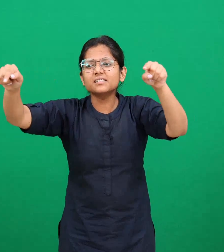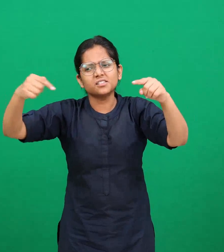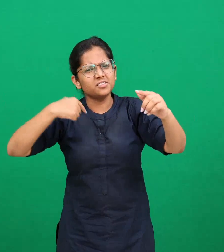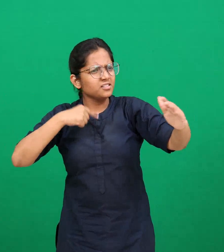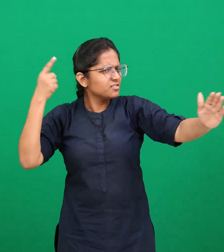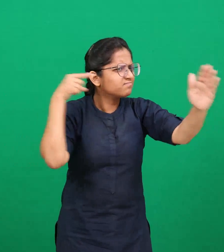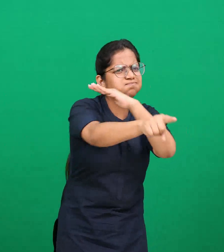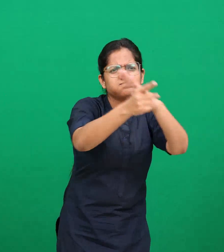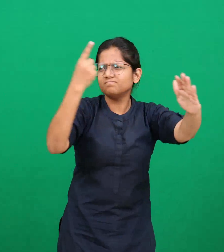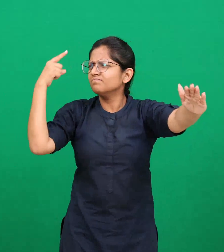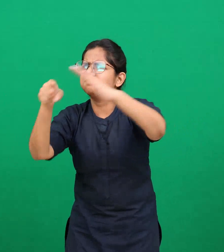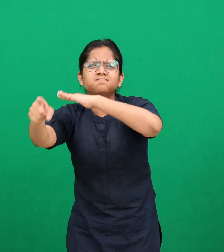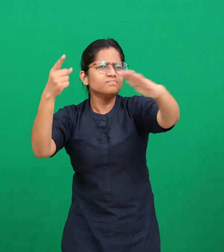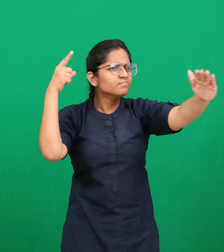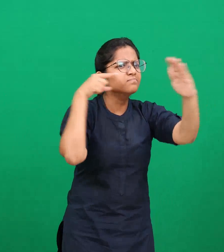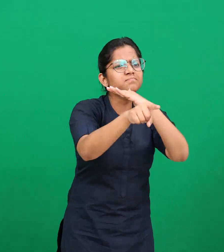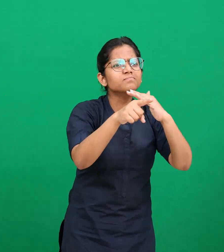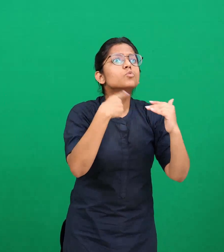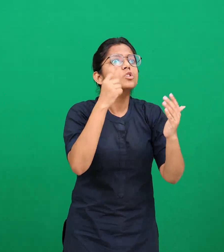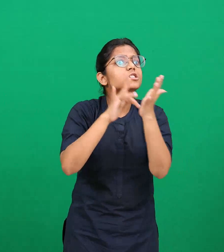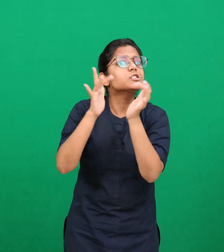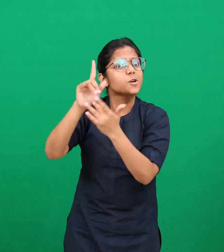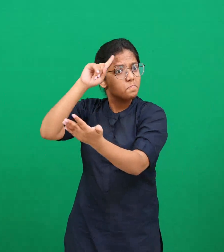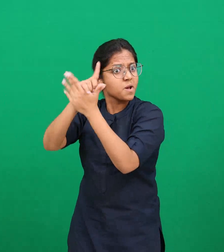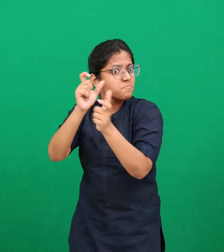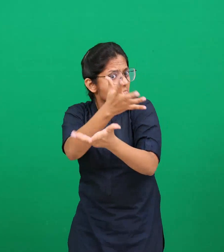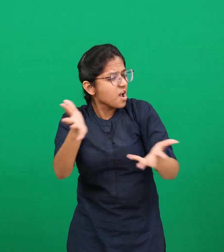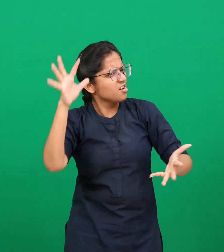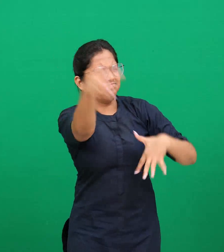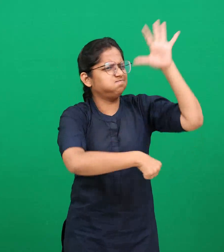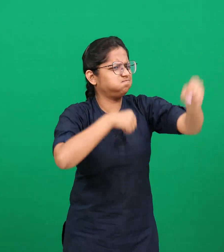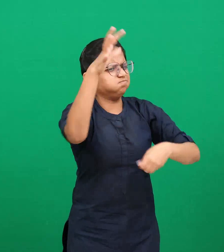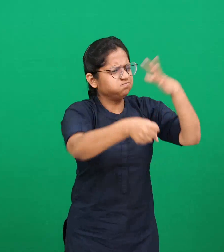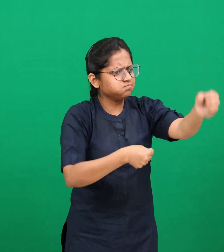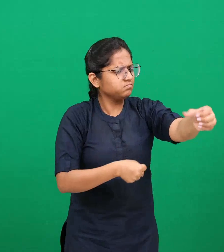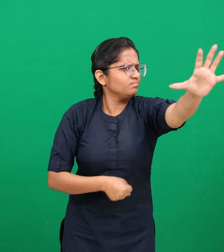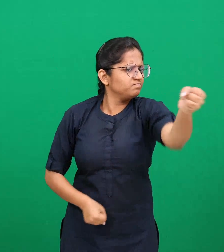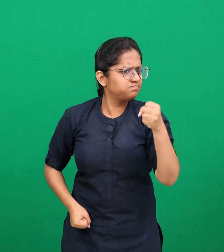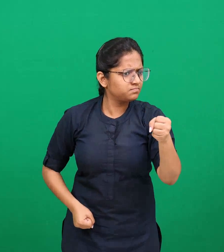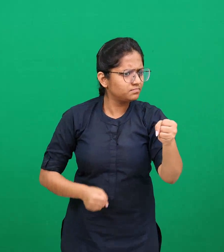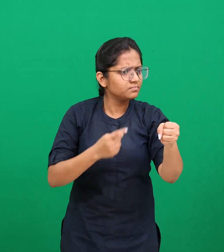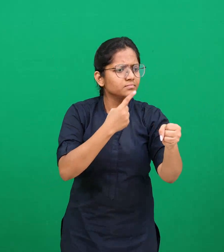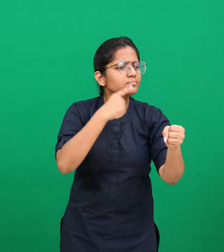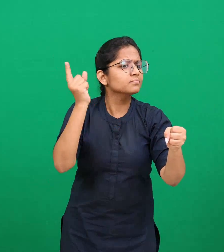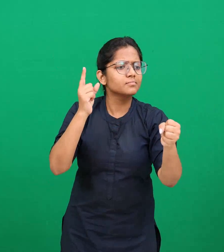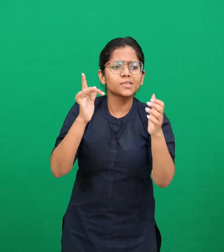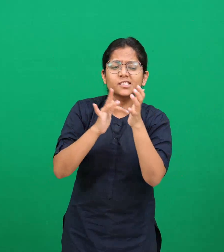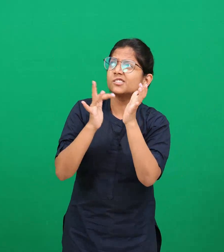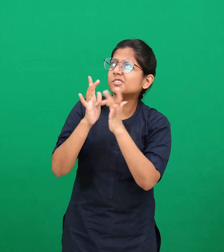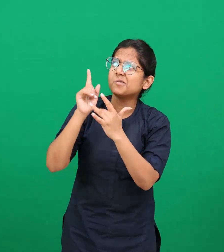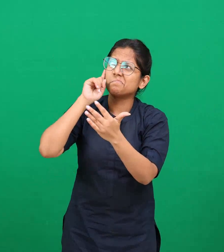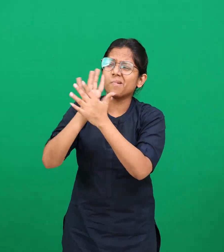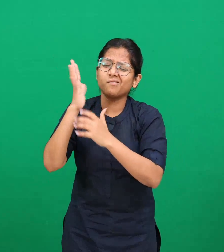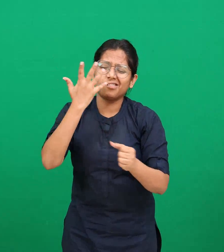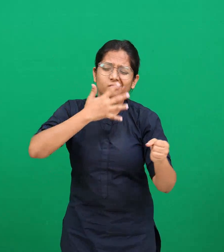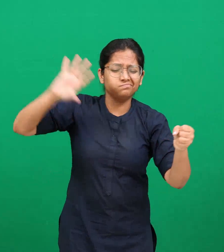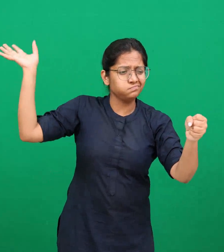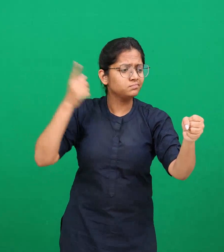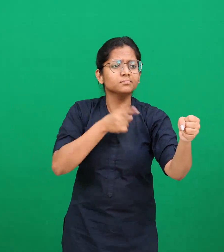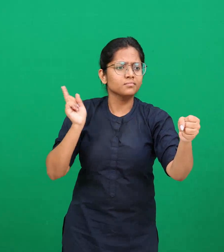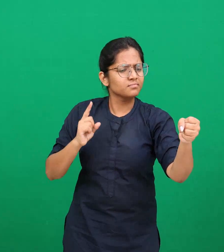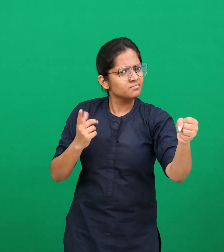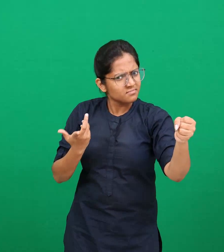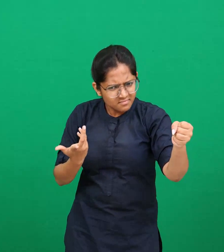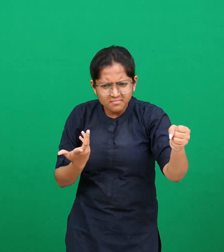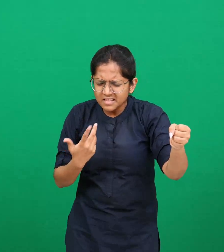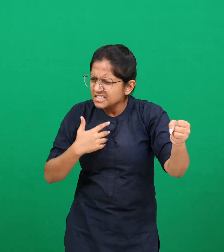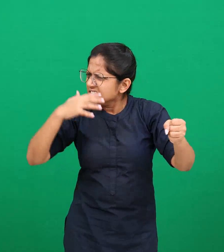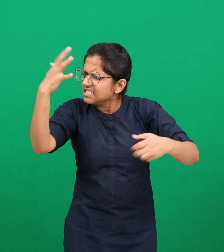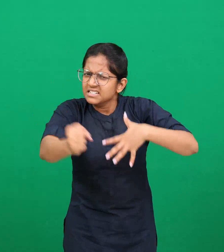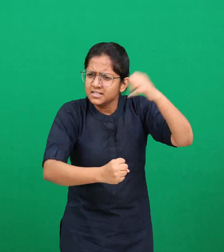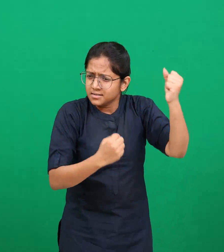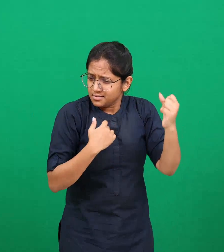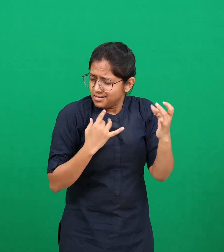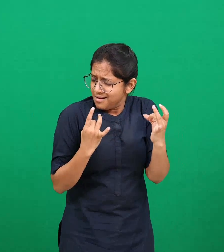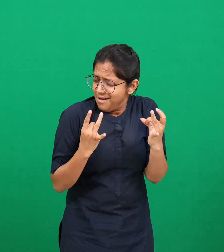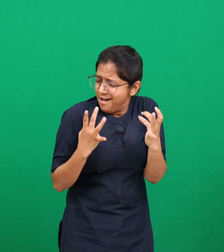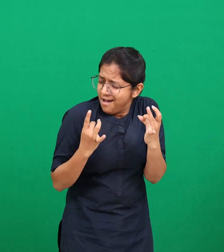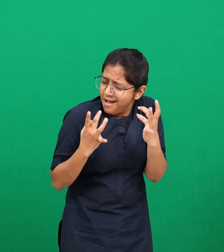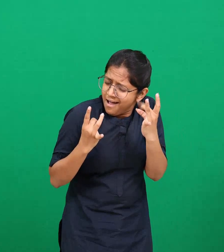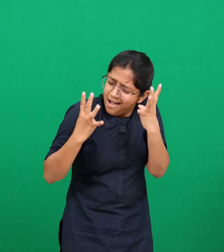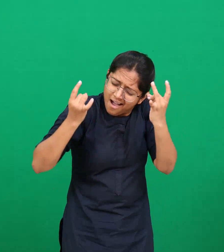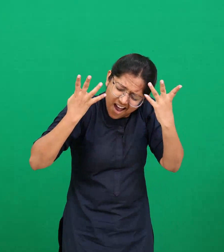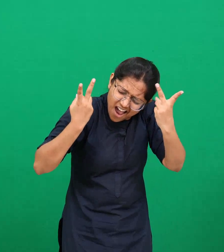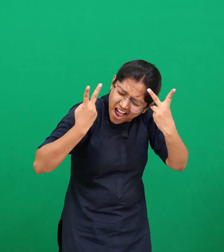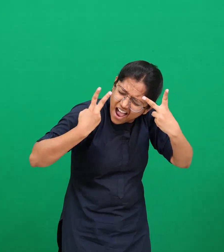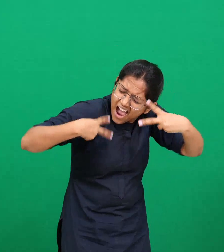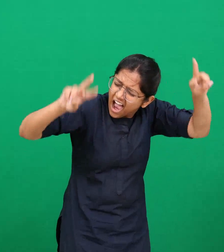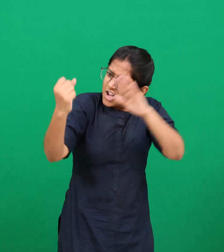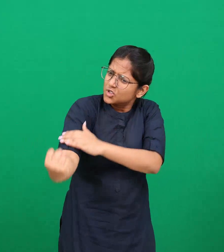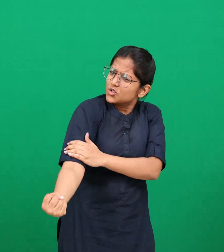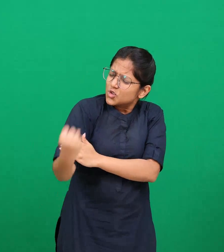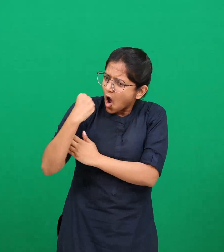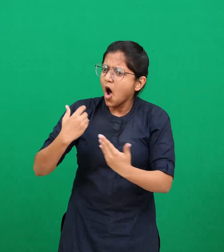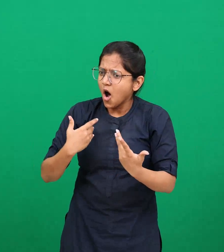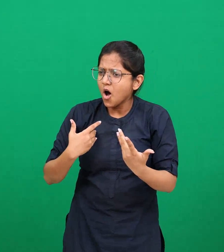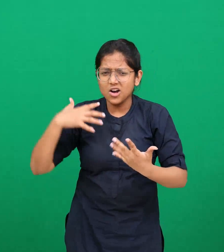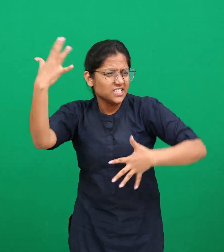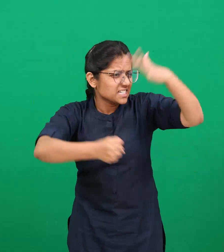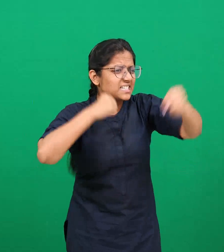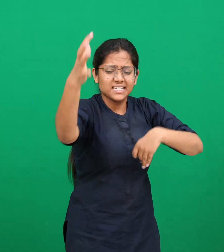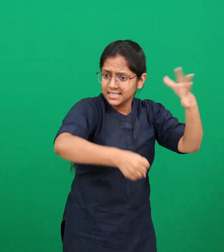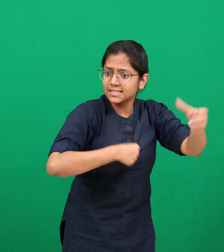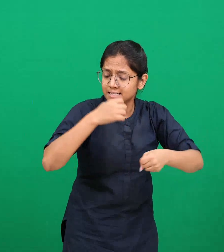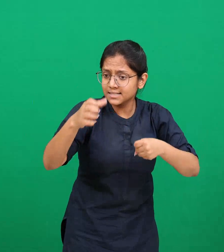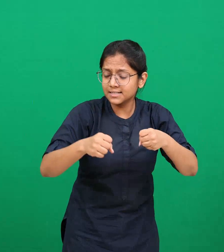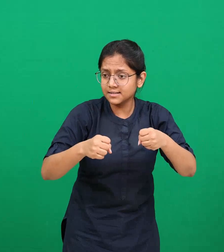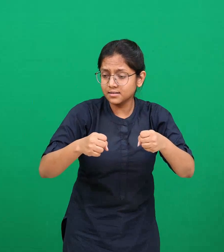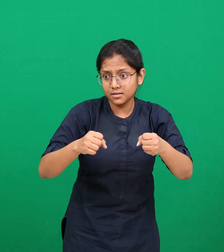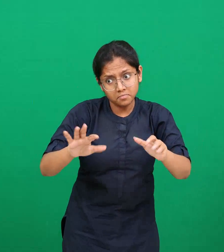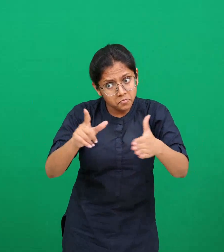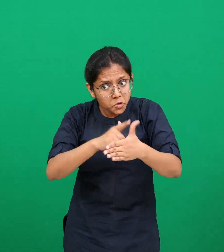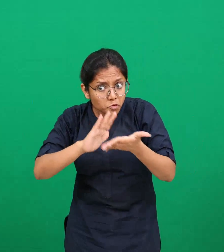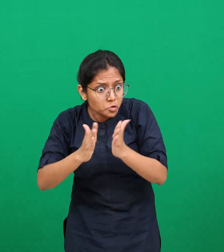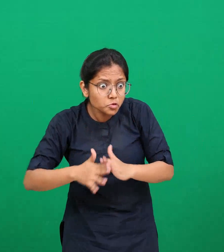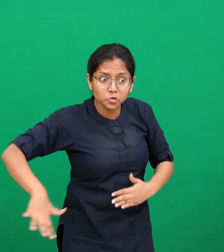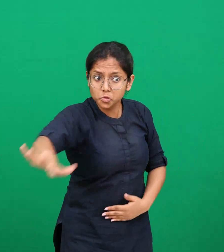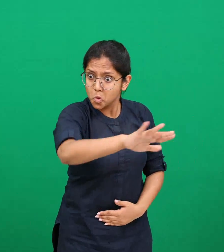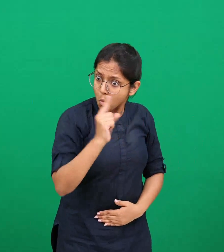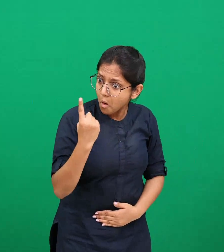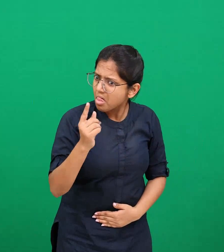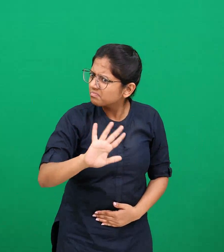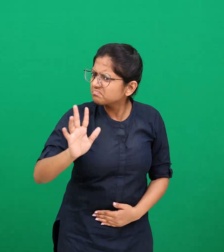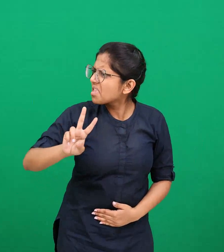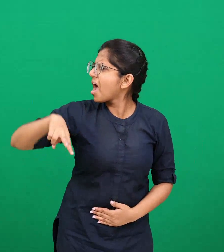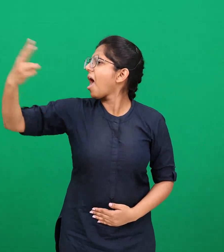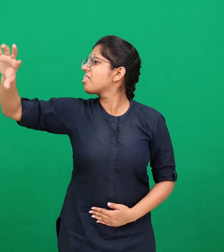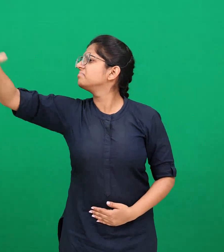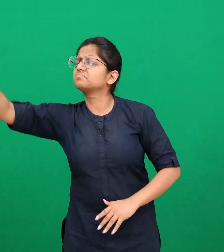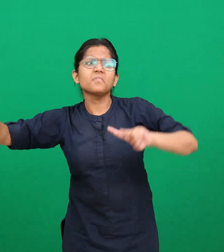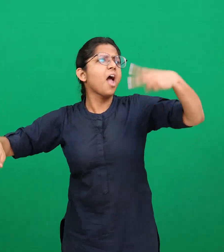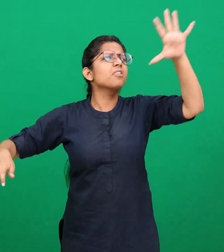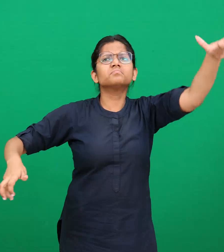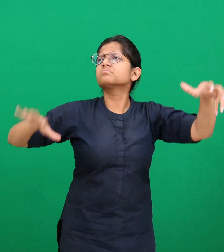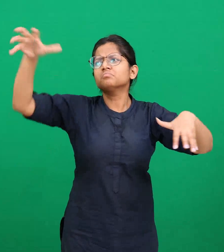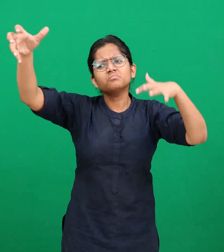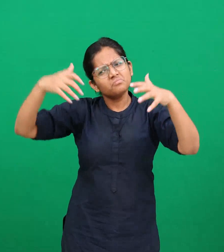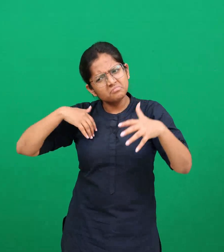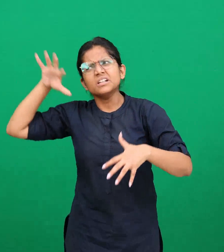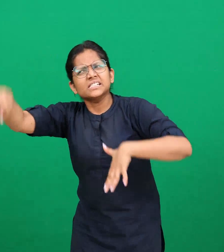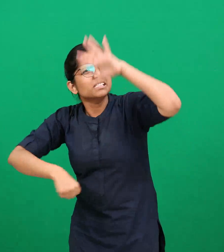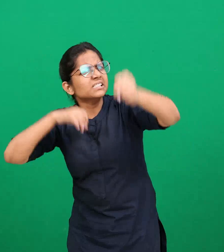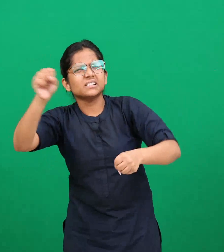I frequently had them punished in the synagogues, and I tried to make them blaspheme.